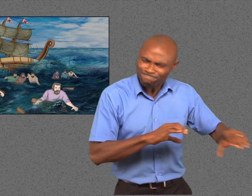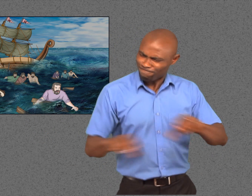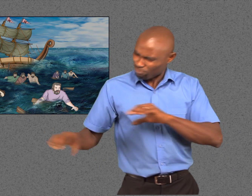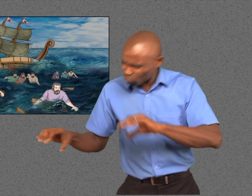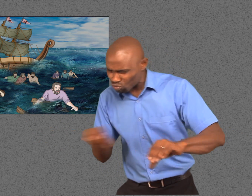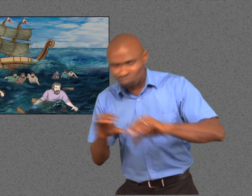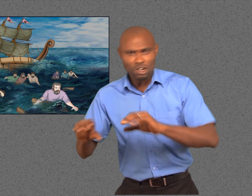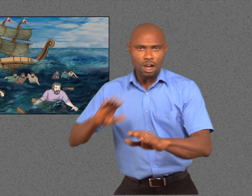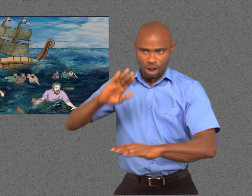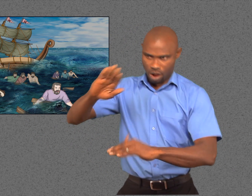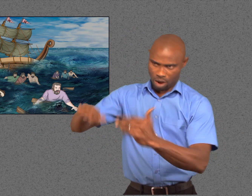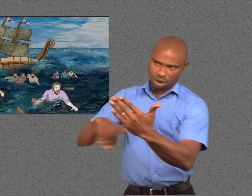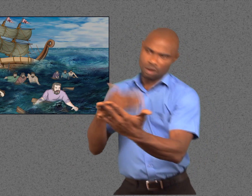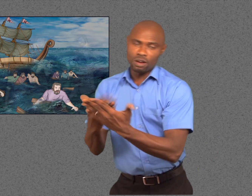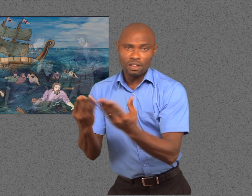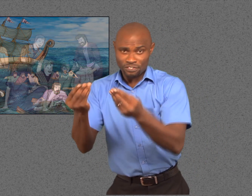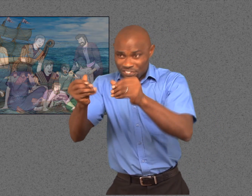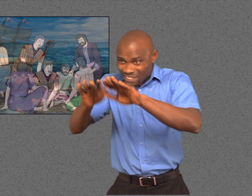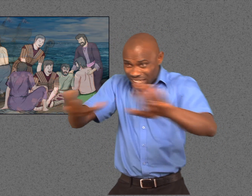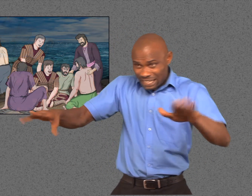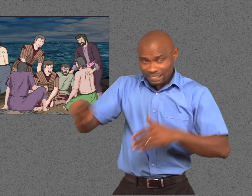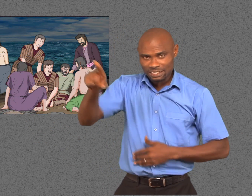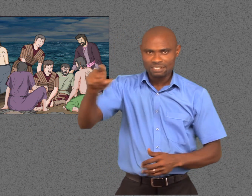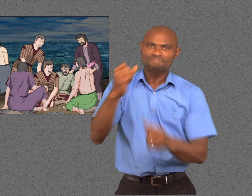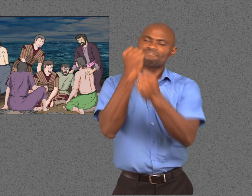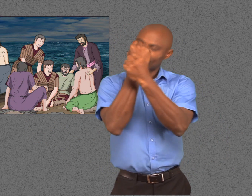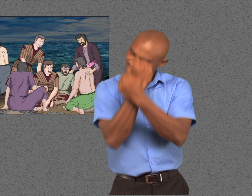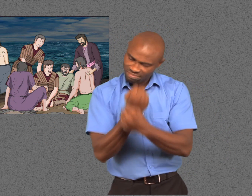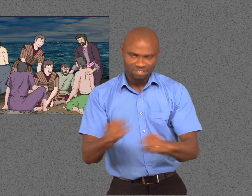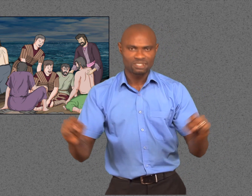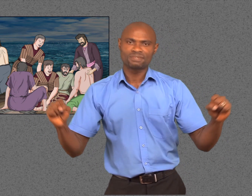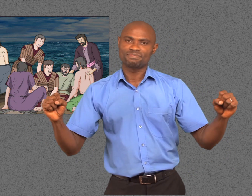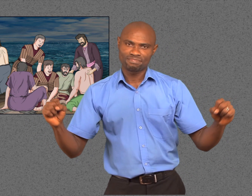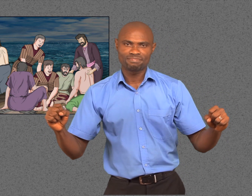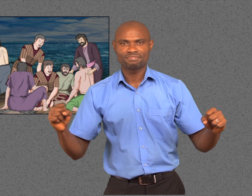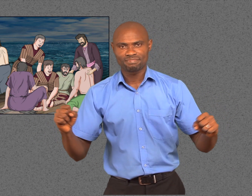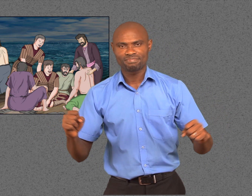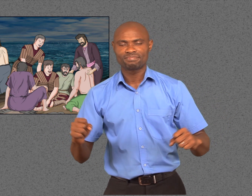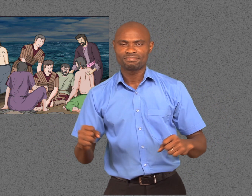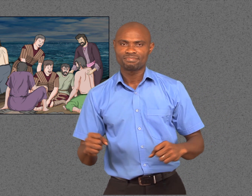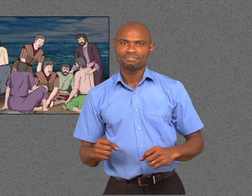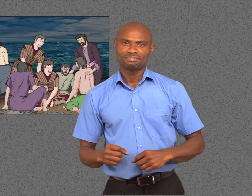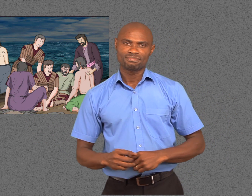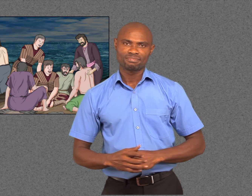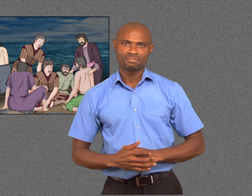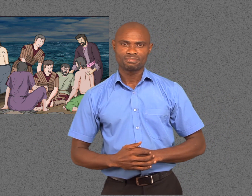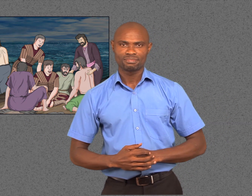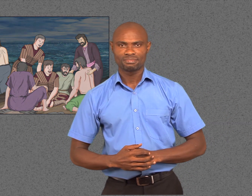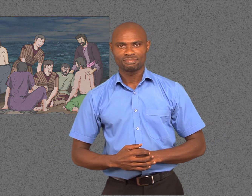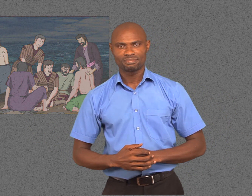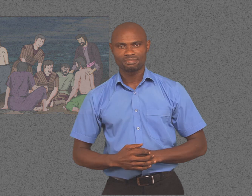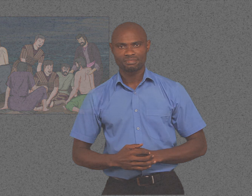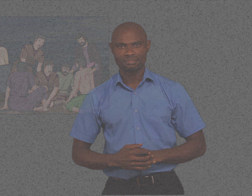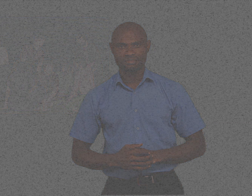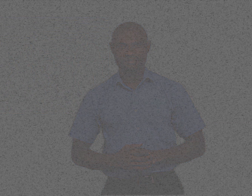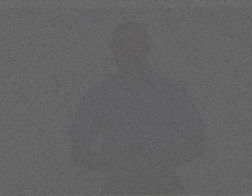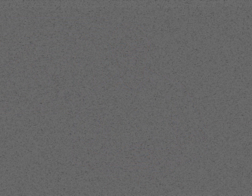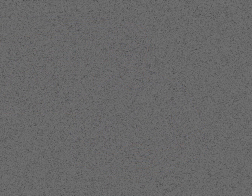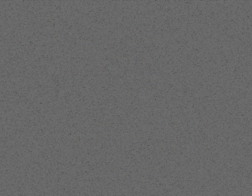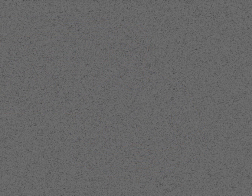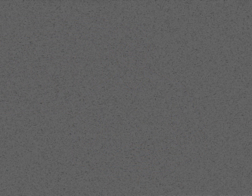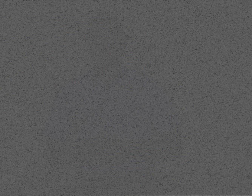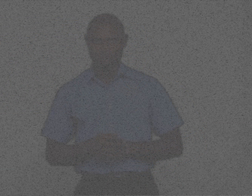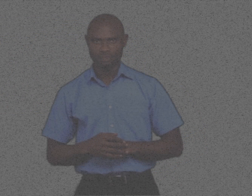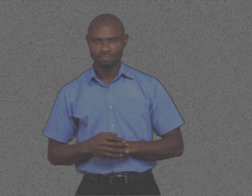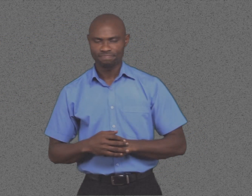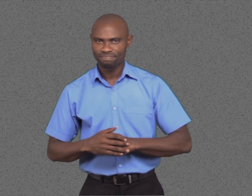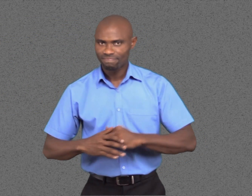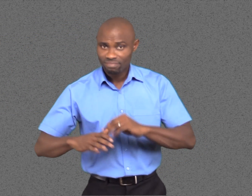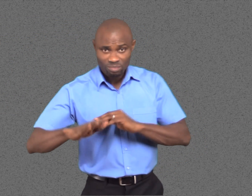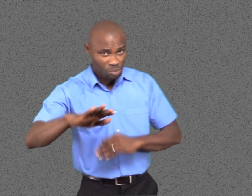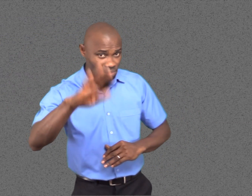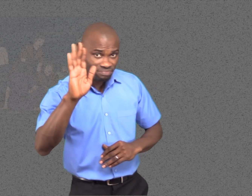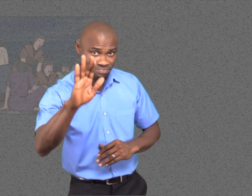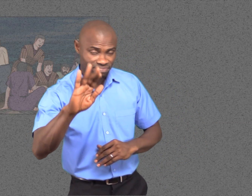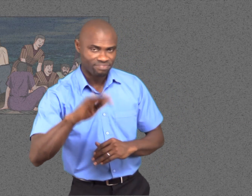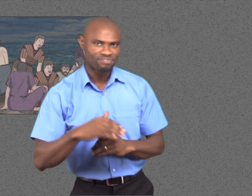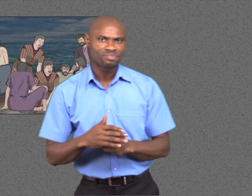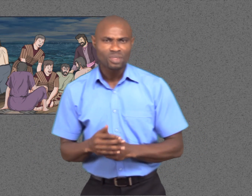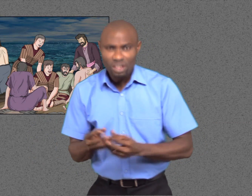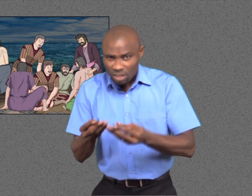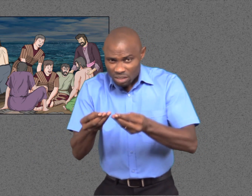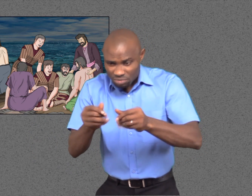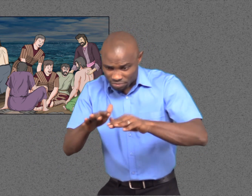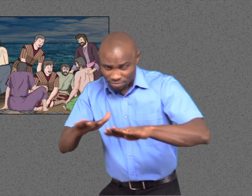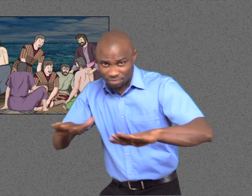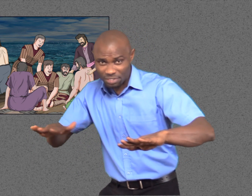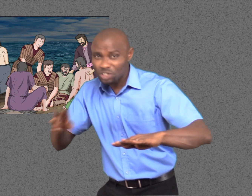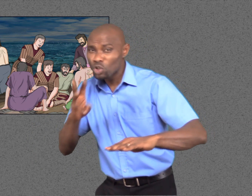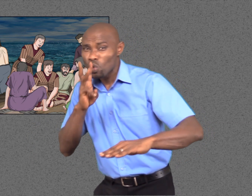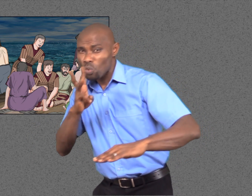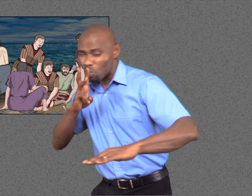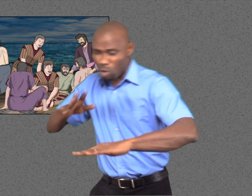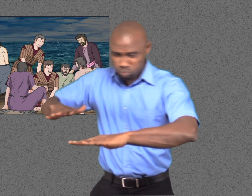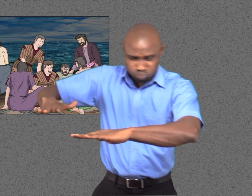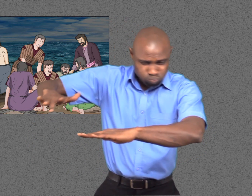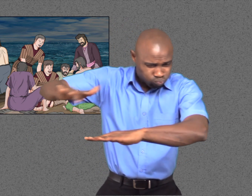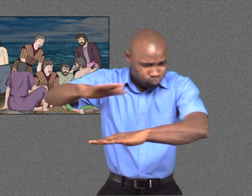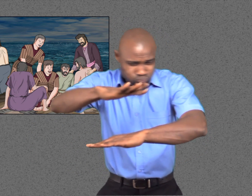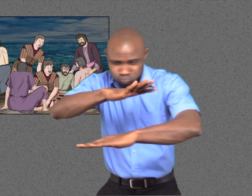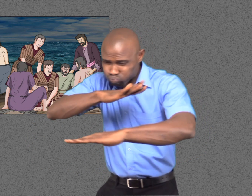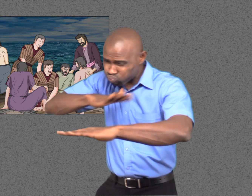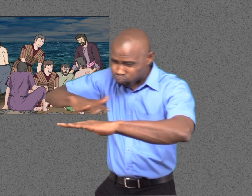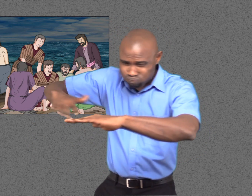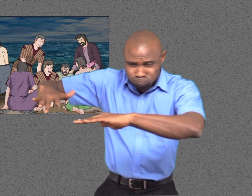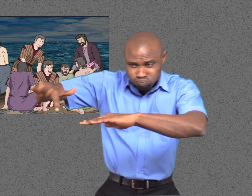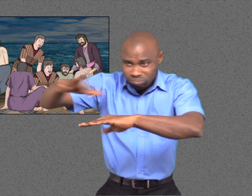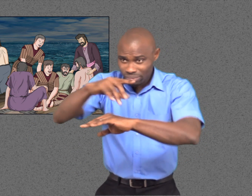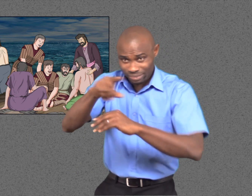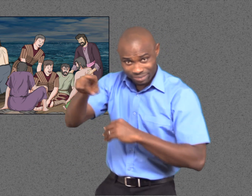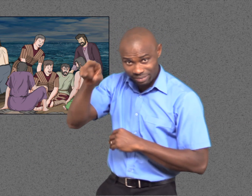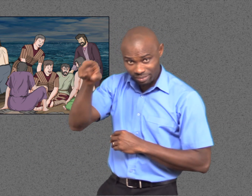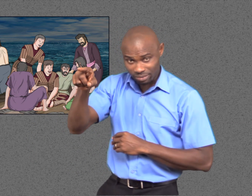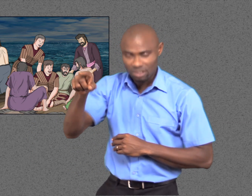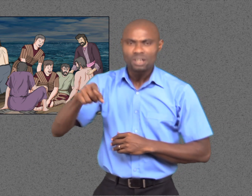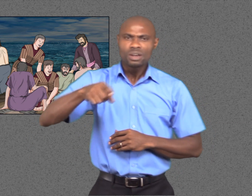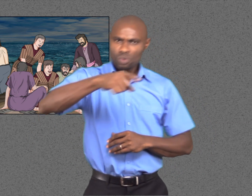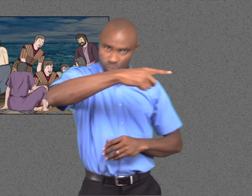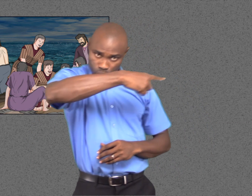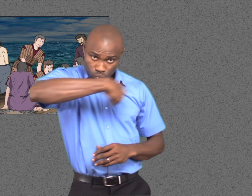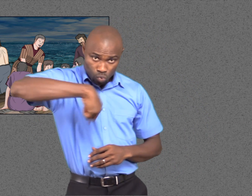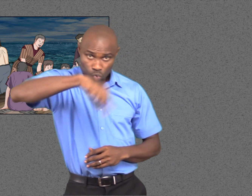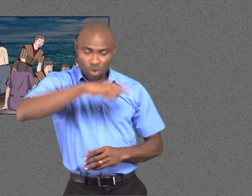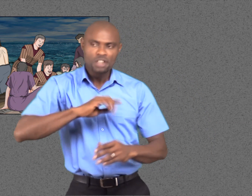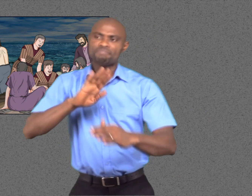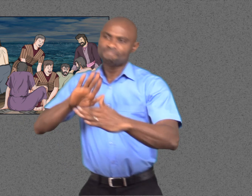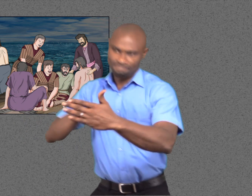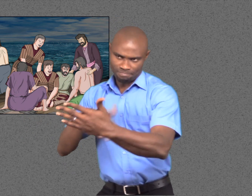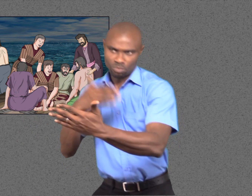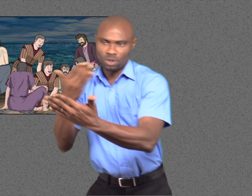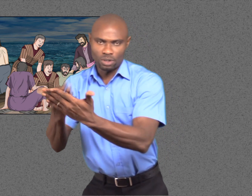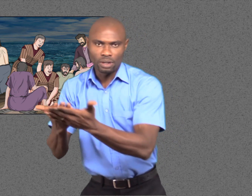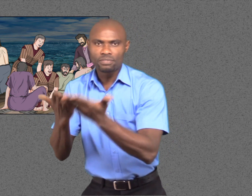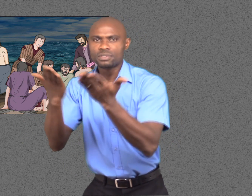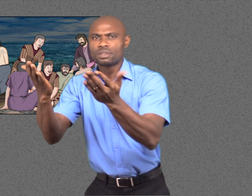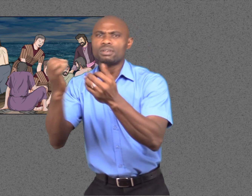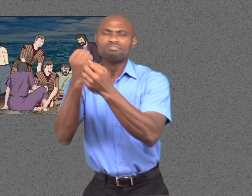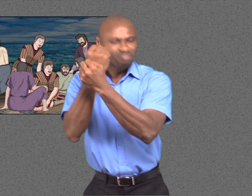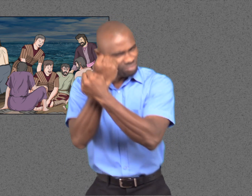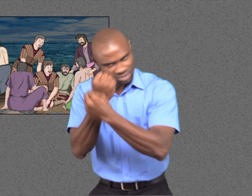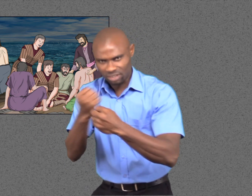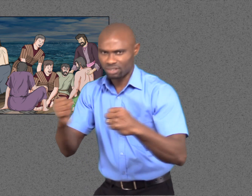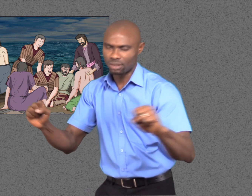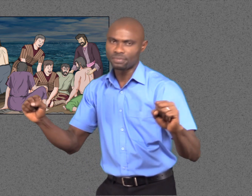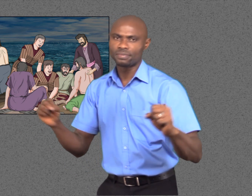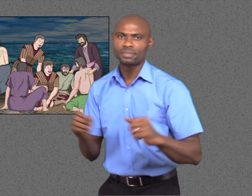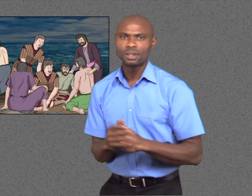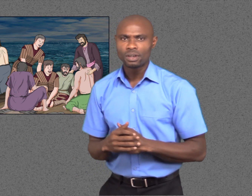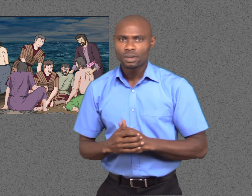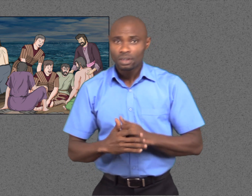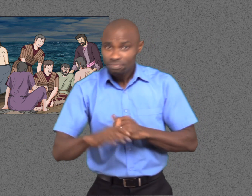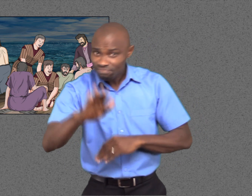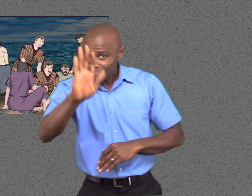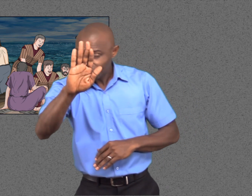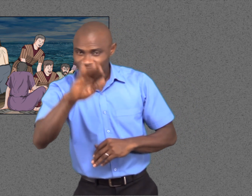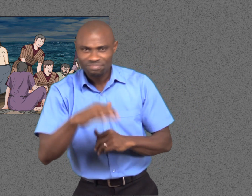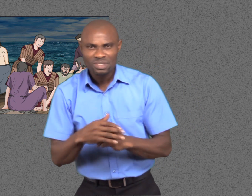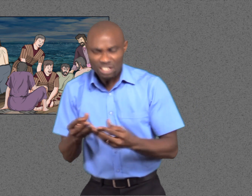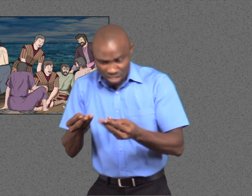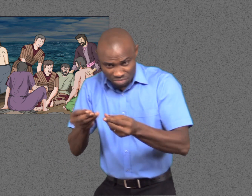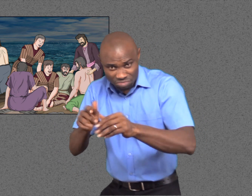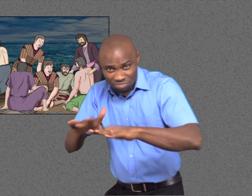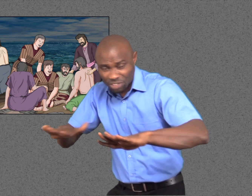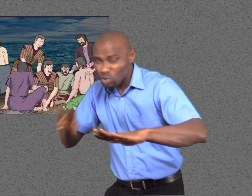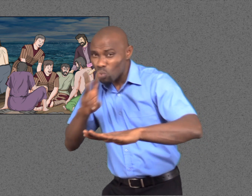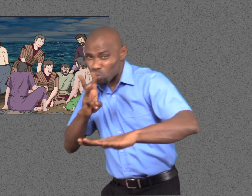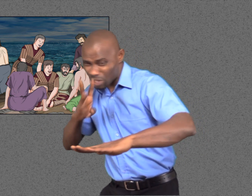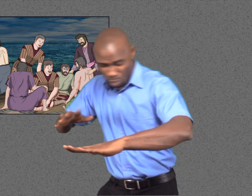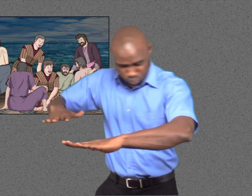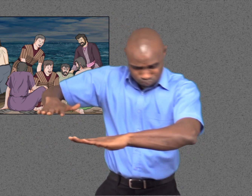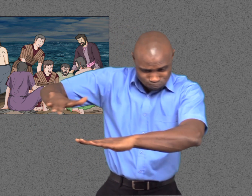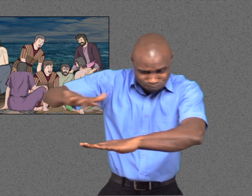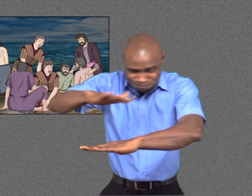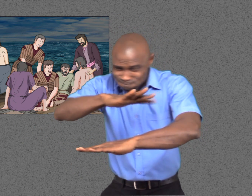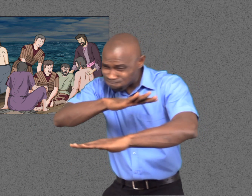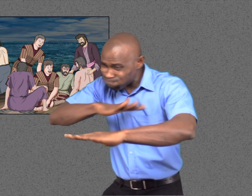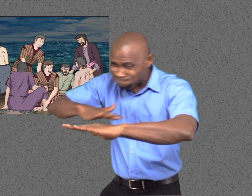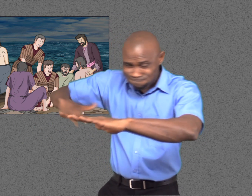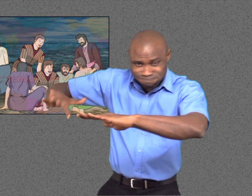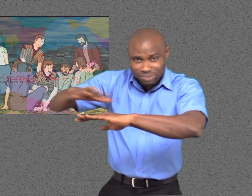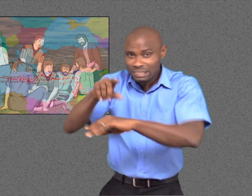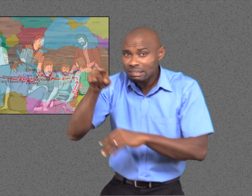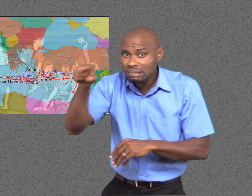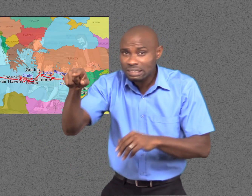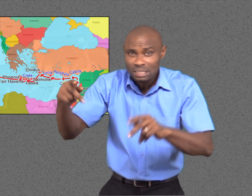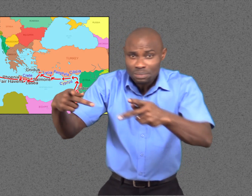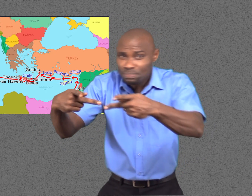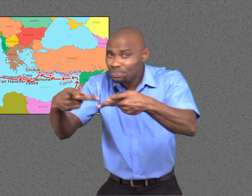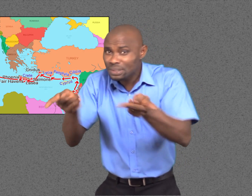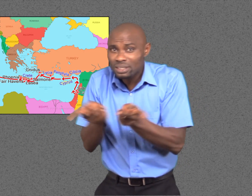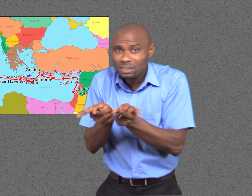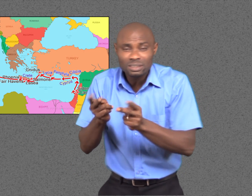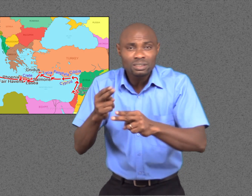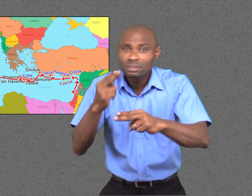In this way everyone was brought safely to land.